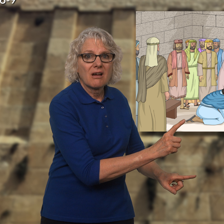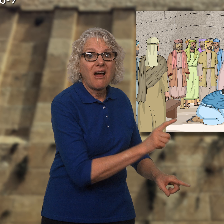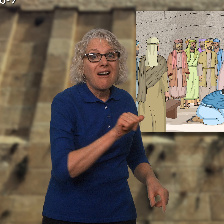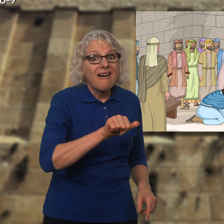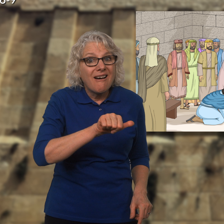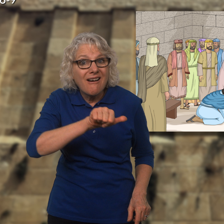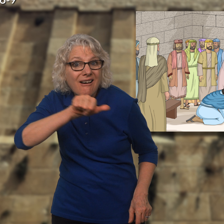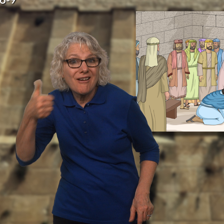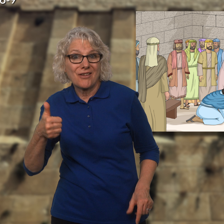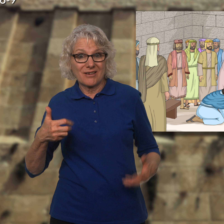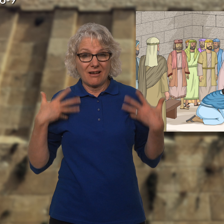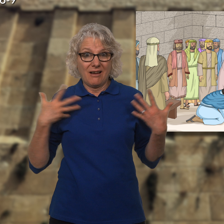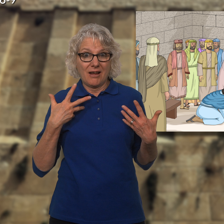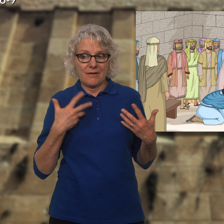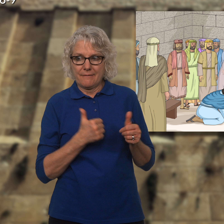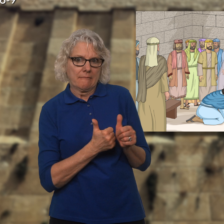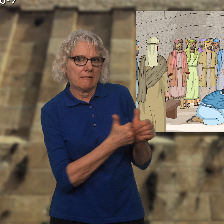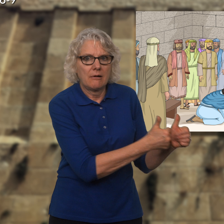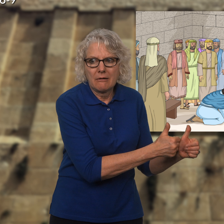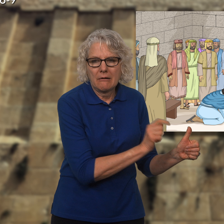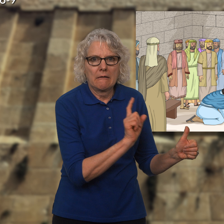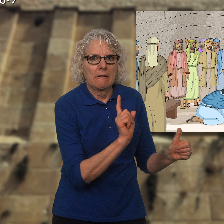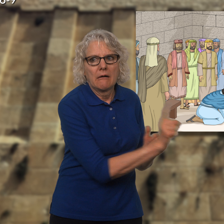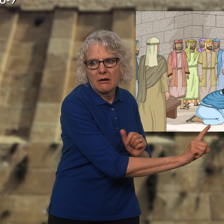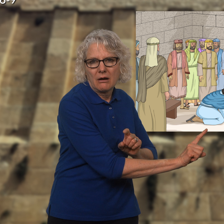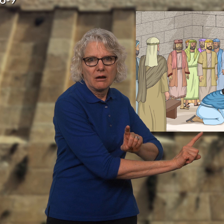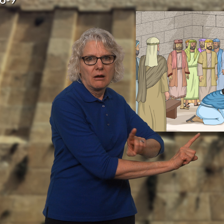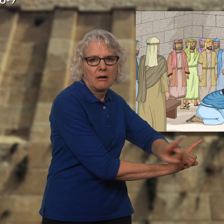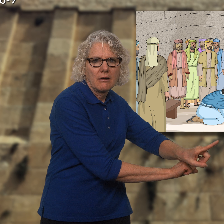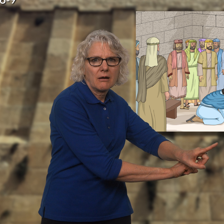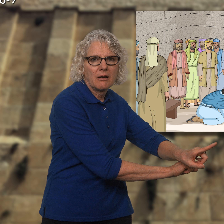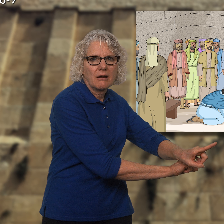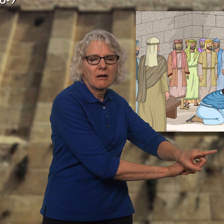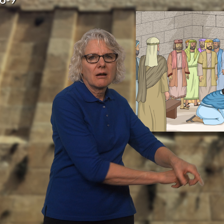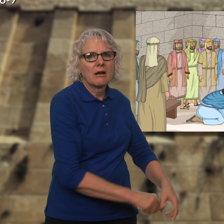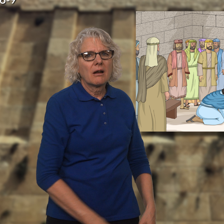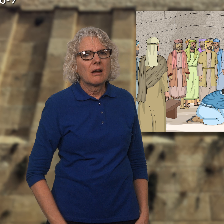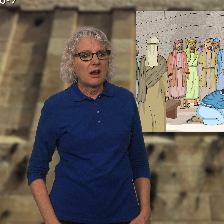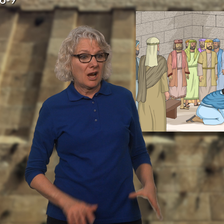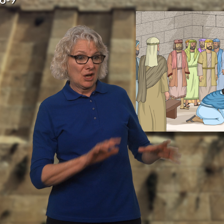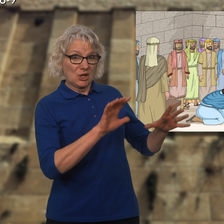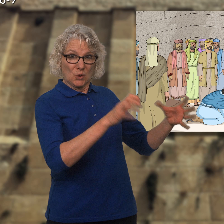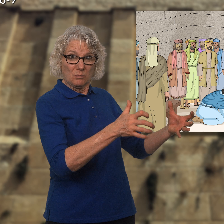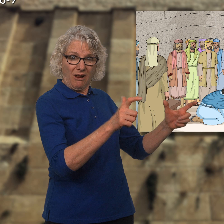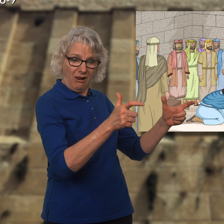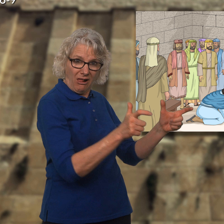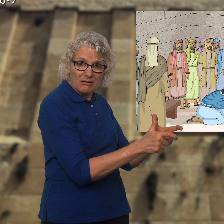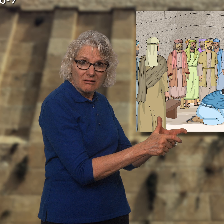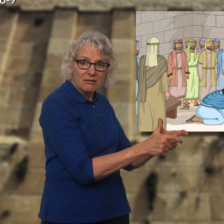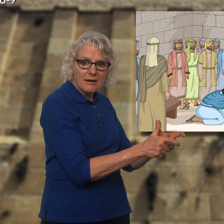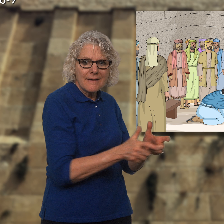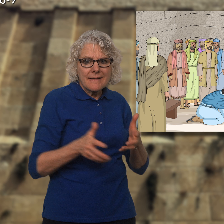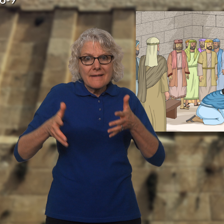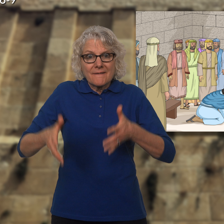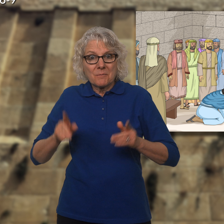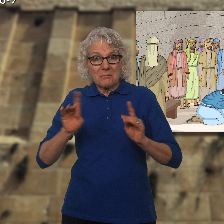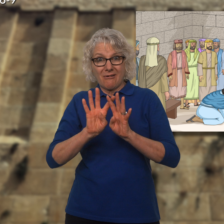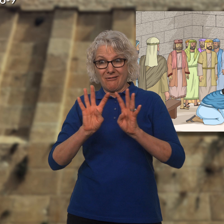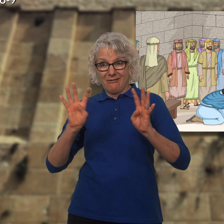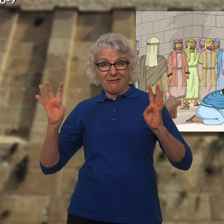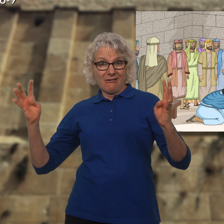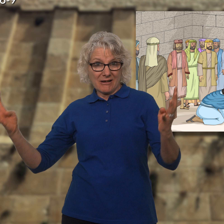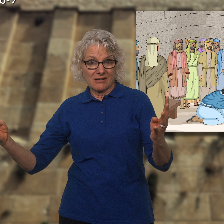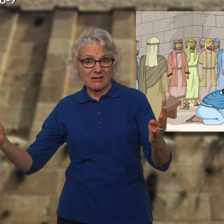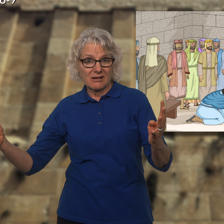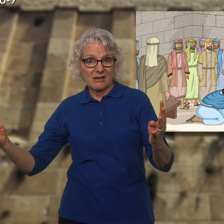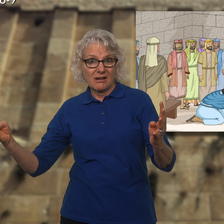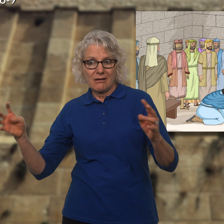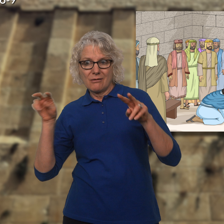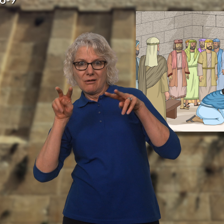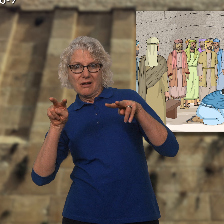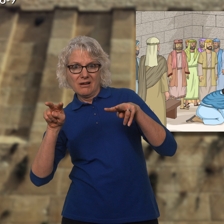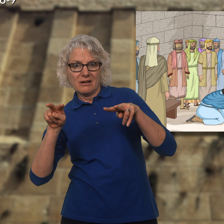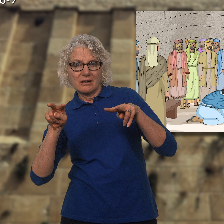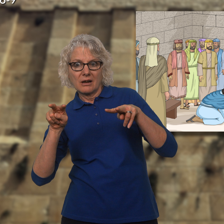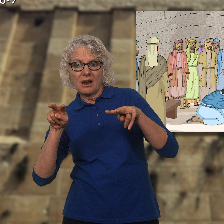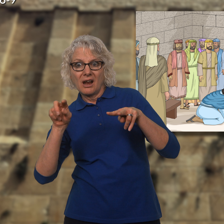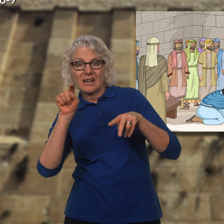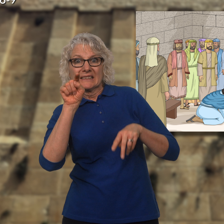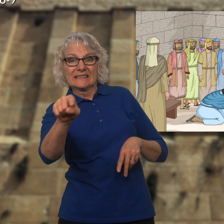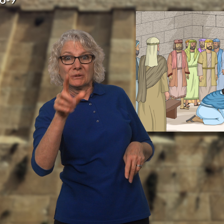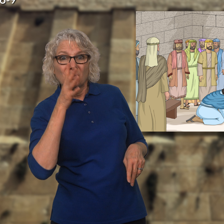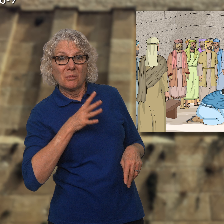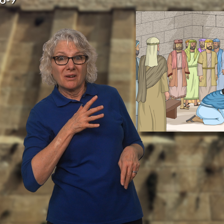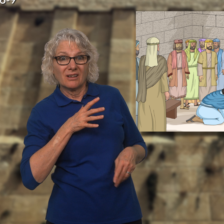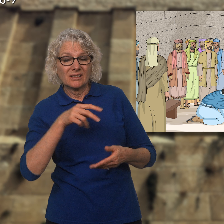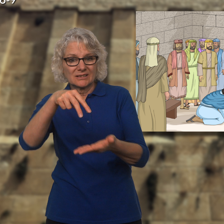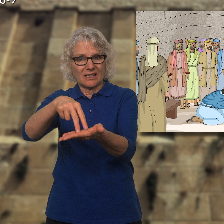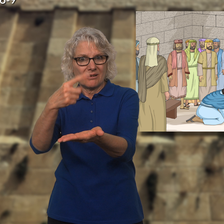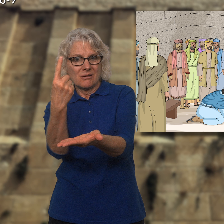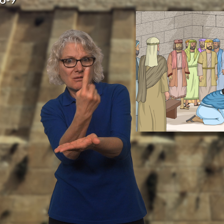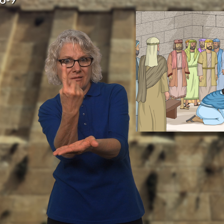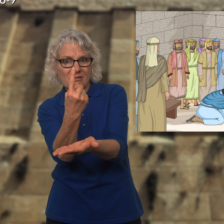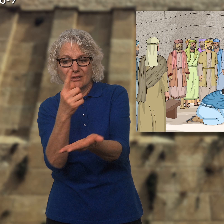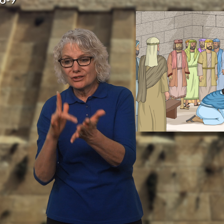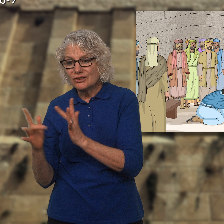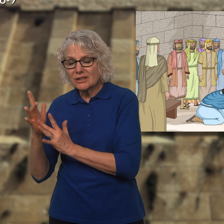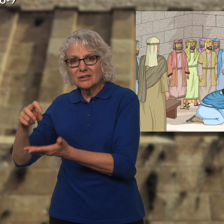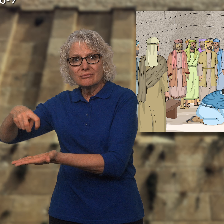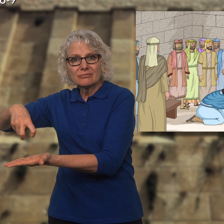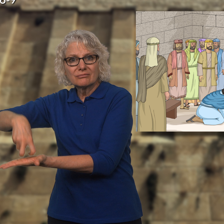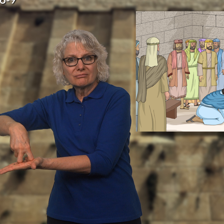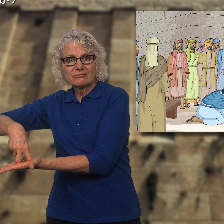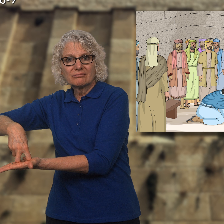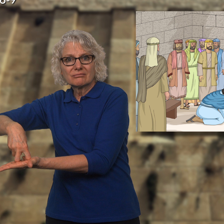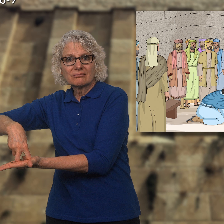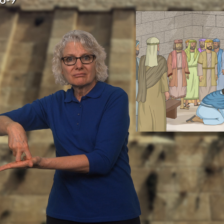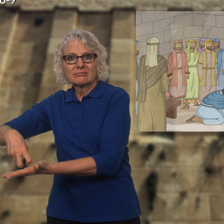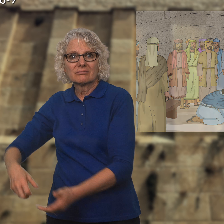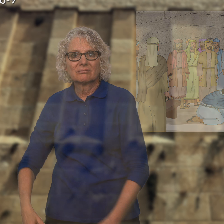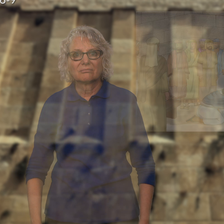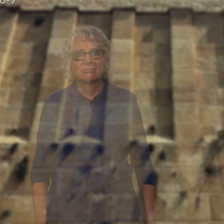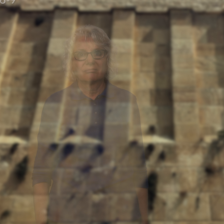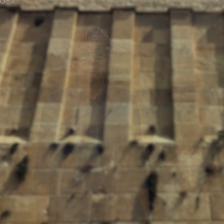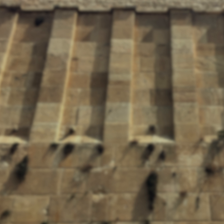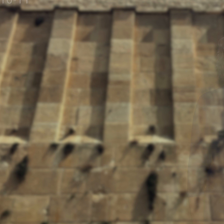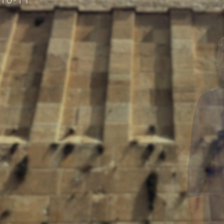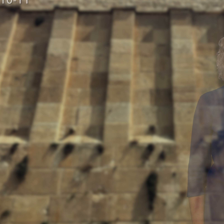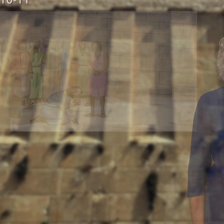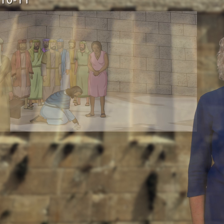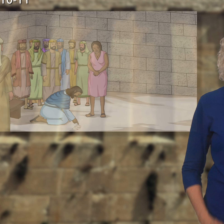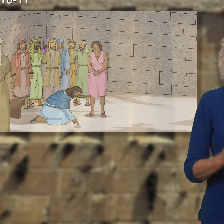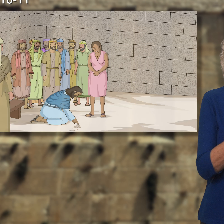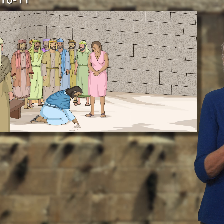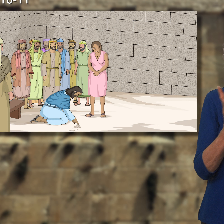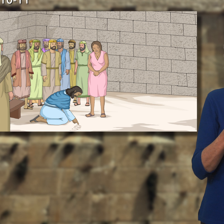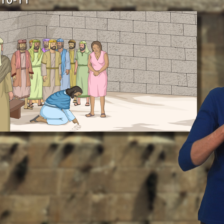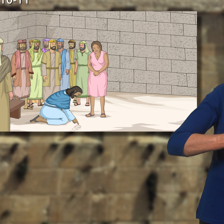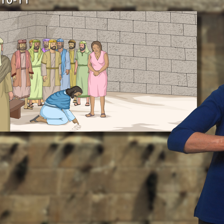When they heard this, they began to go away one by one, beginning with the older ones, until only Jesus was left, with the woman standing there.